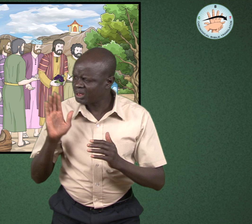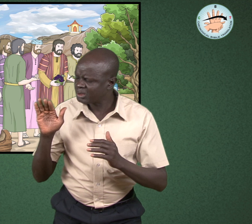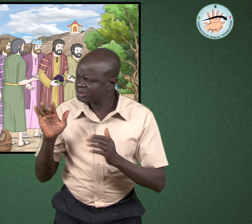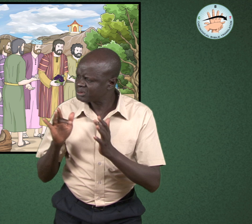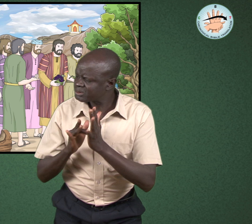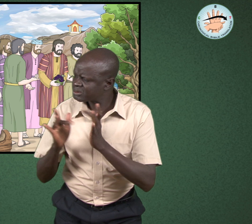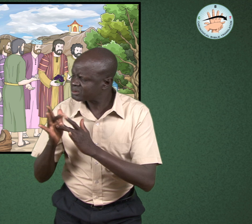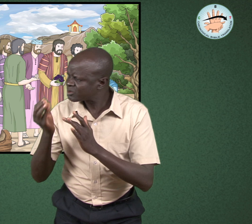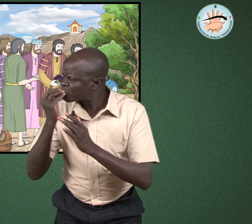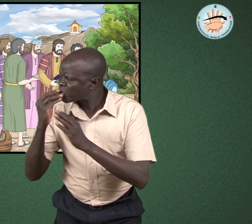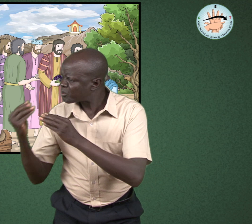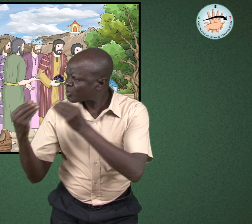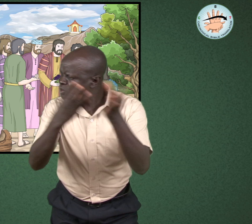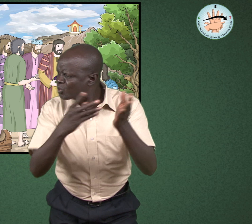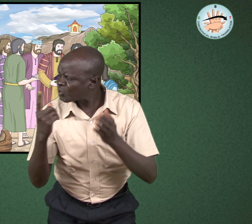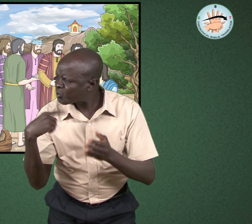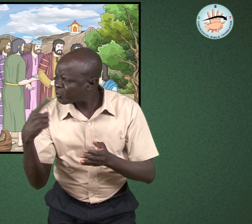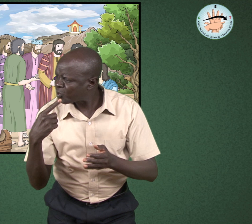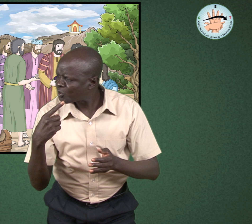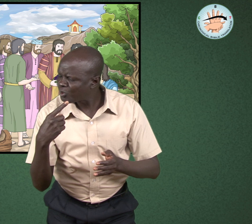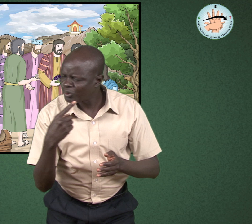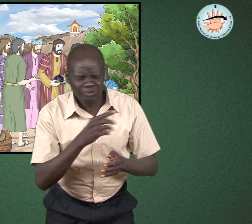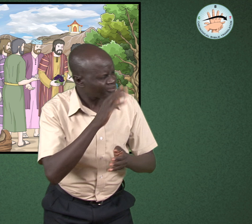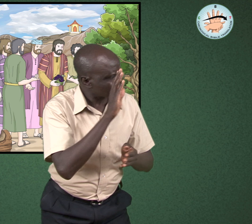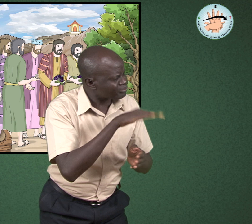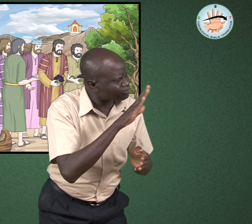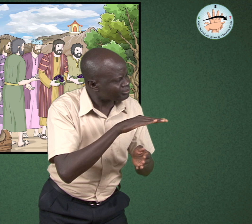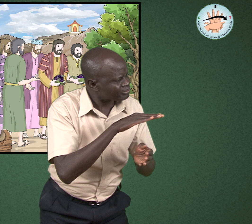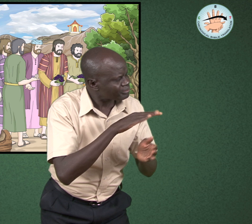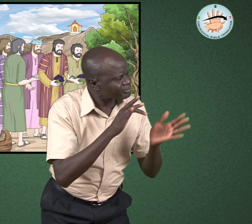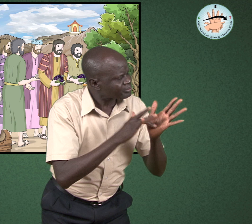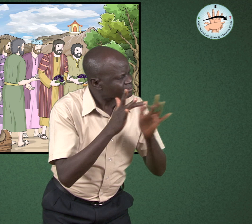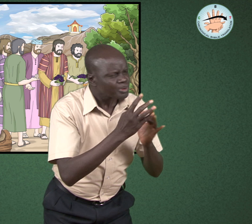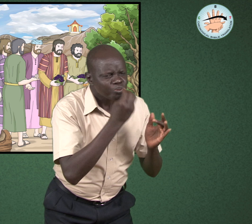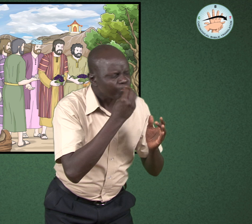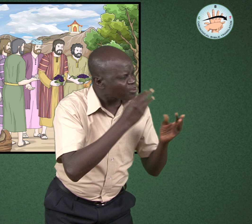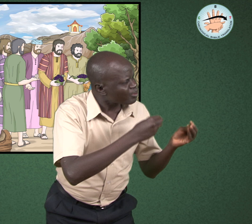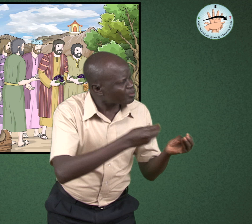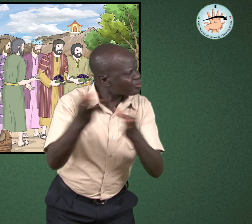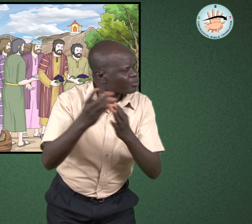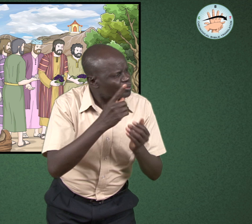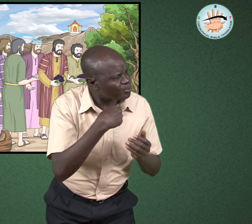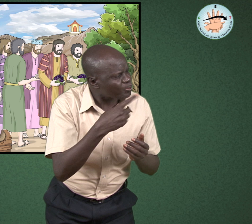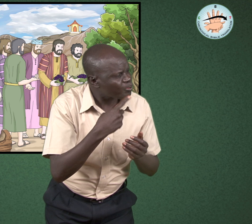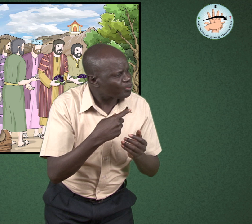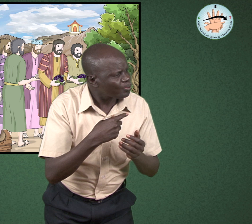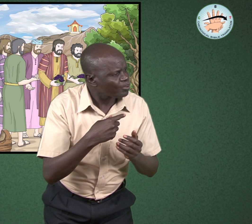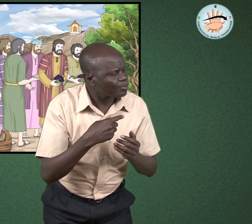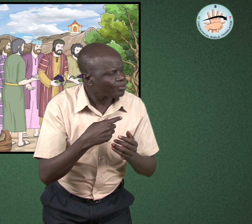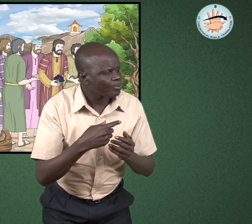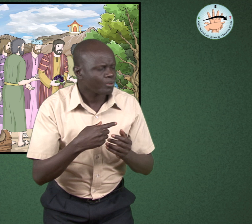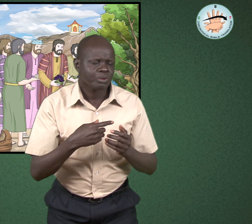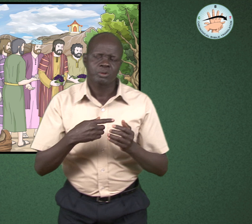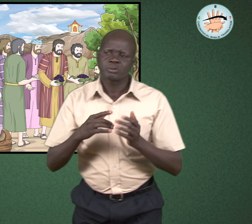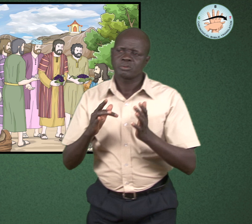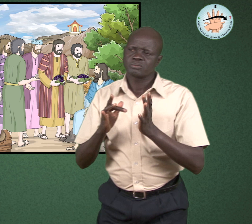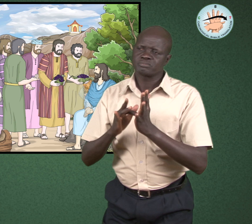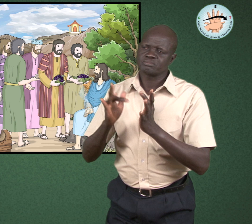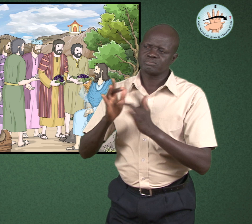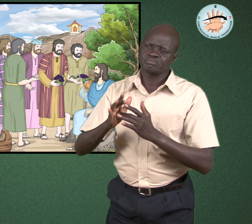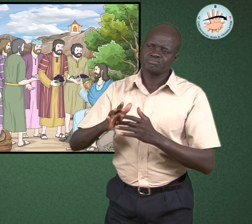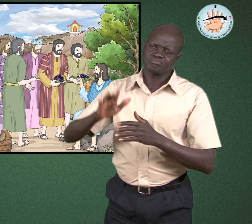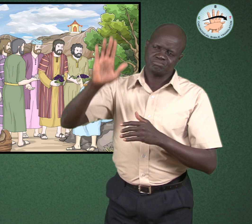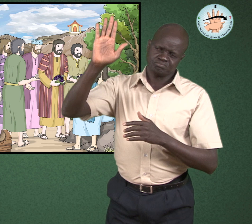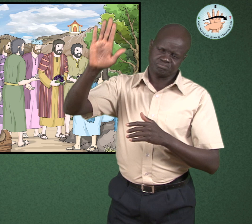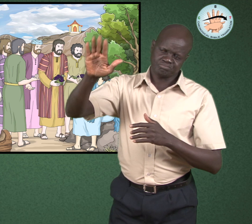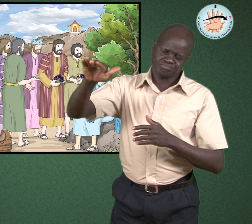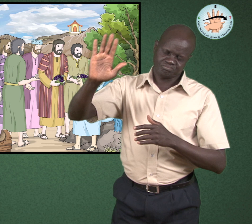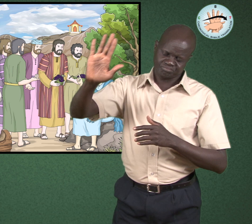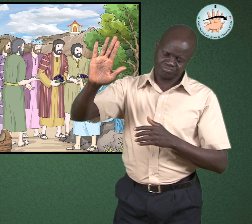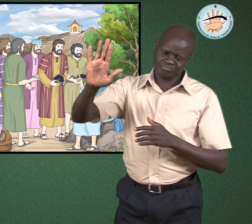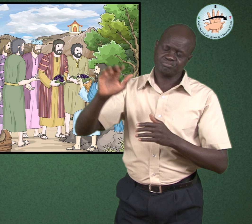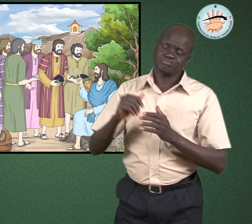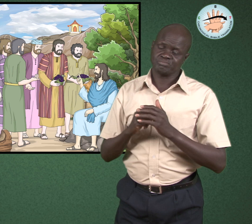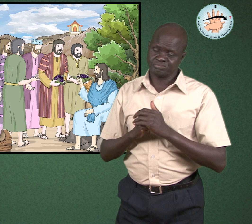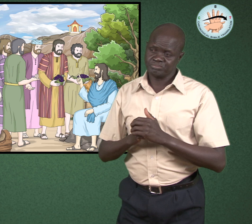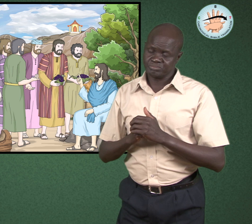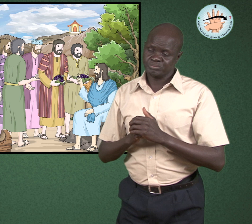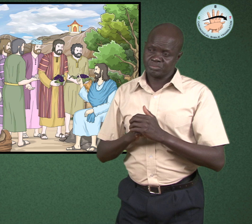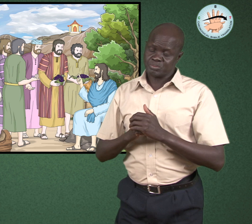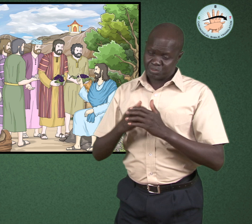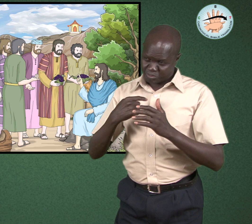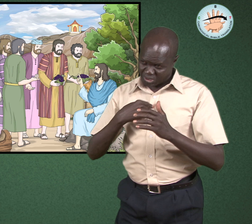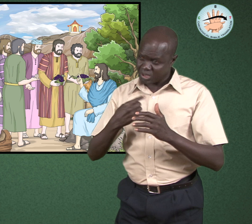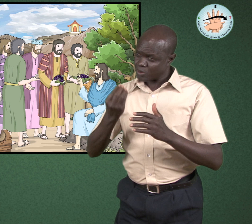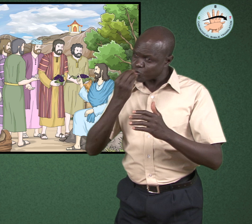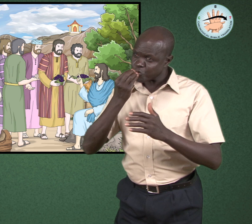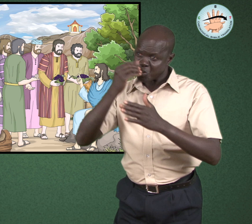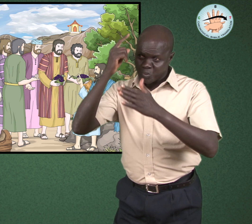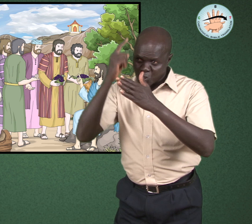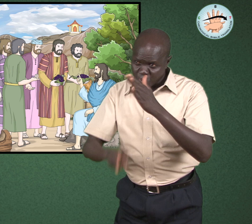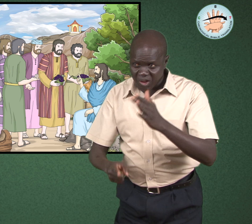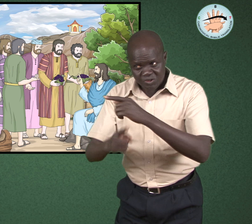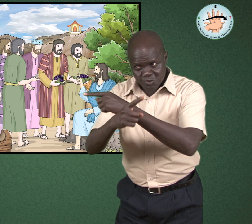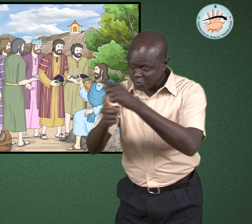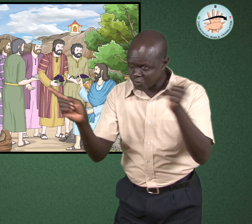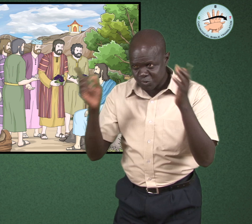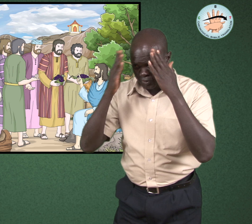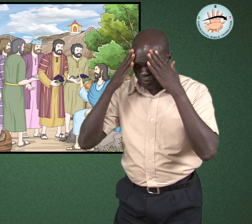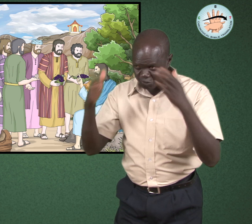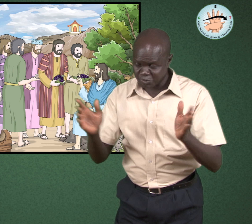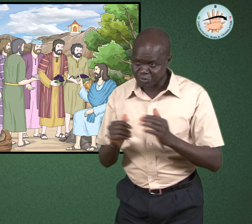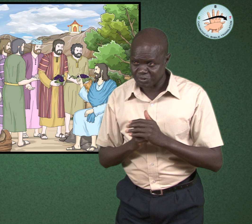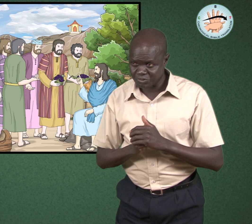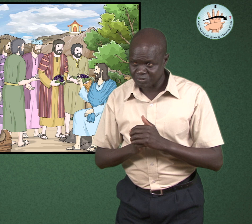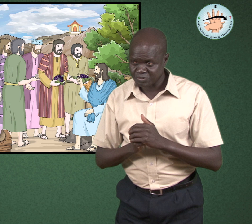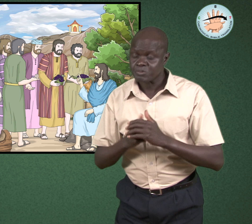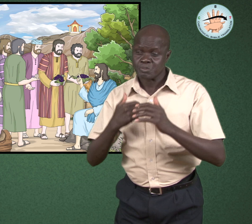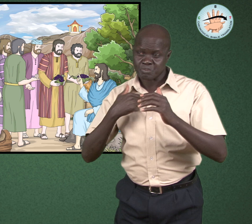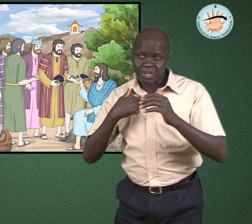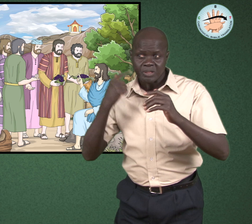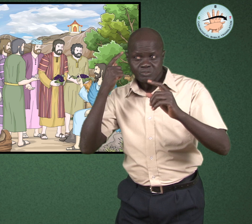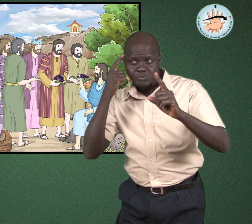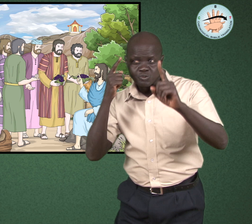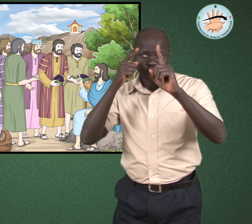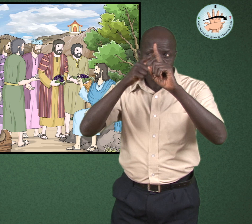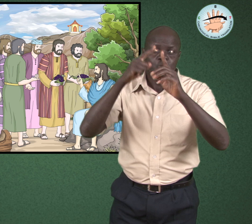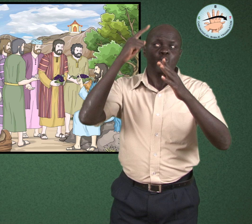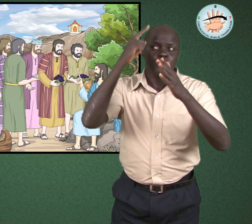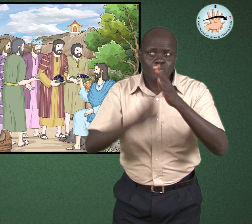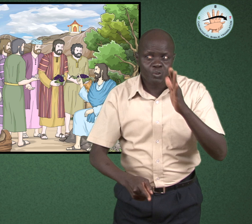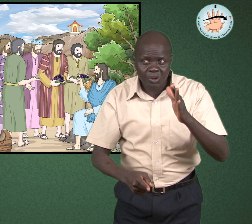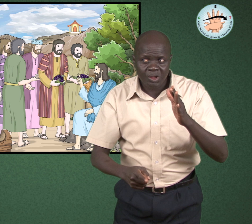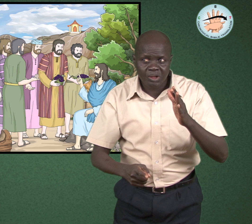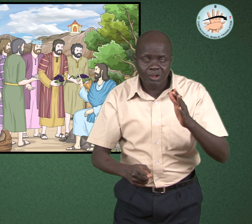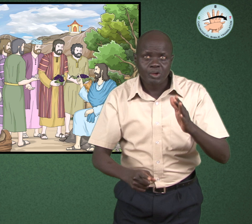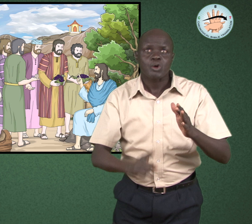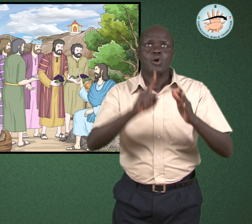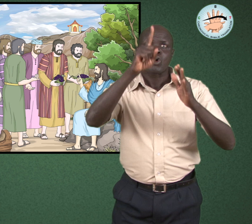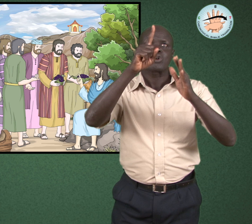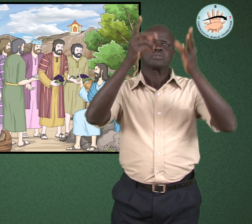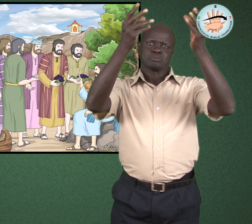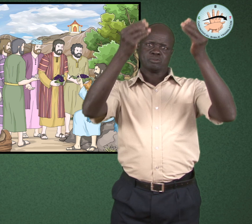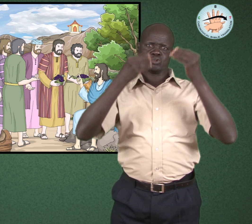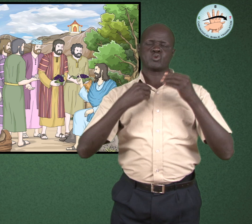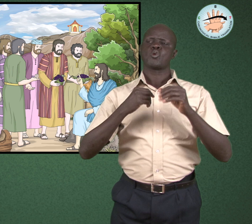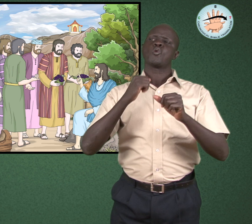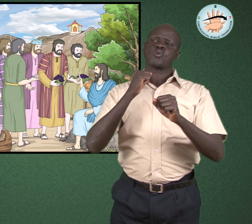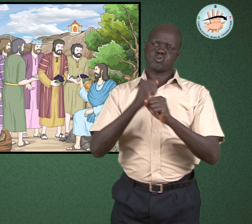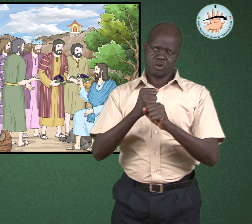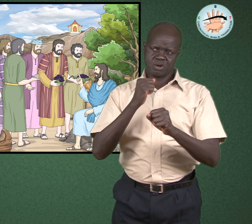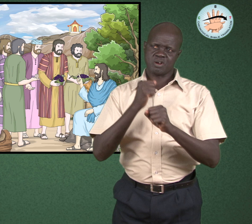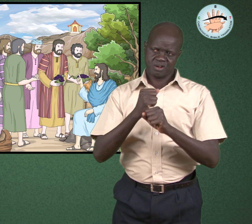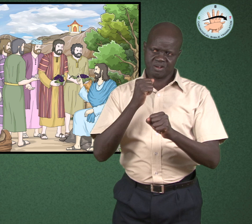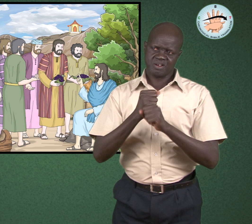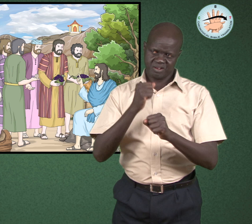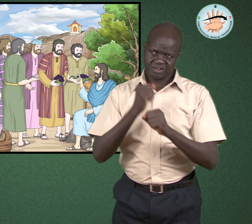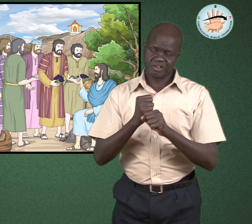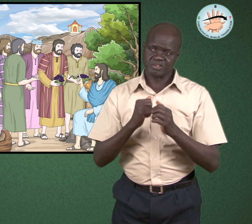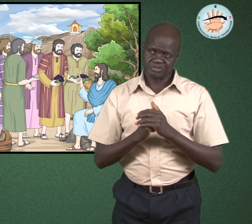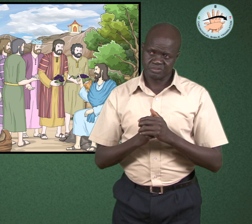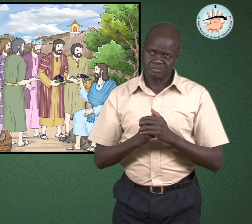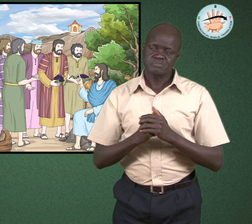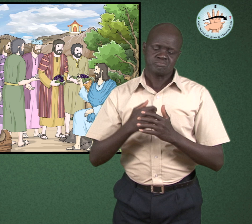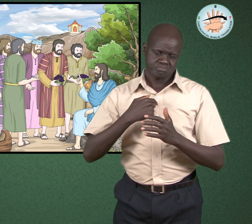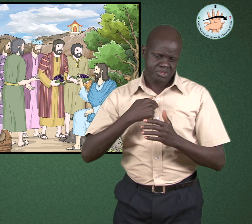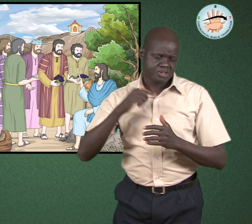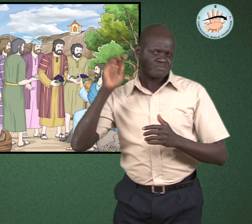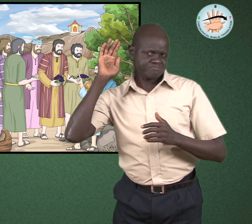So the disciples asked one another, “Could someone have brought Him food?”